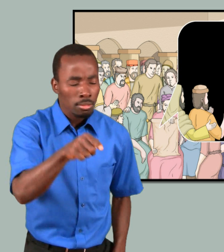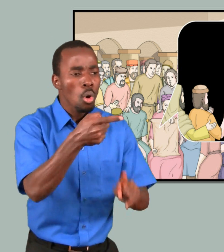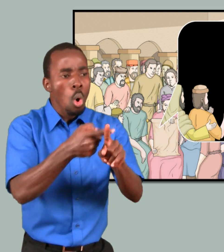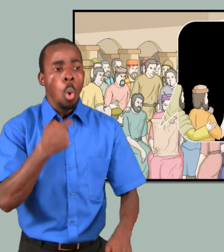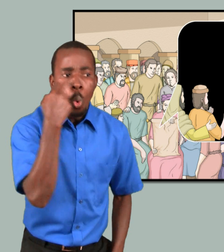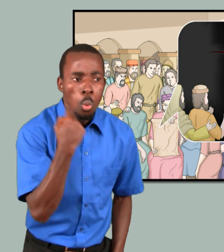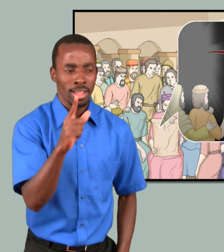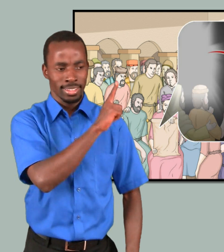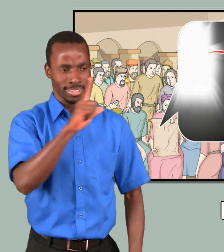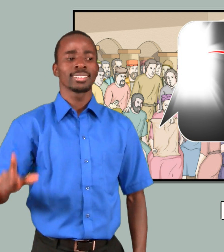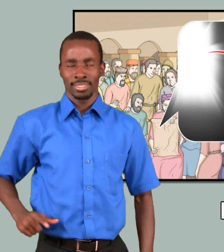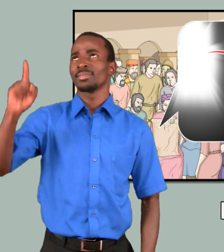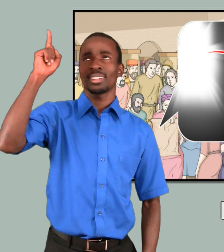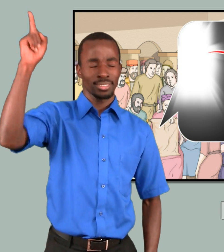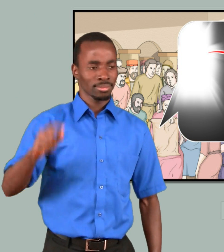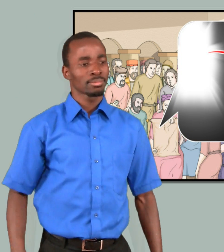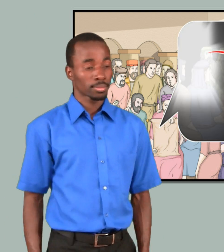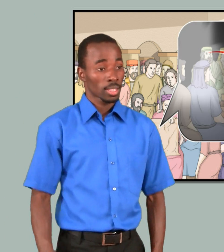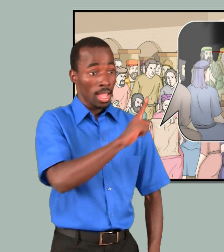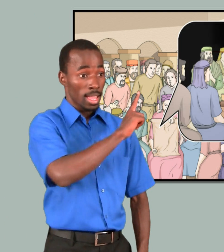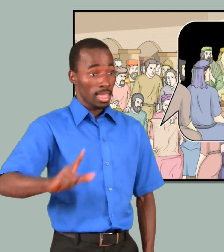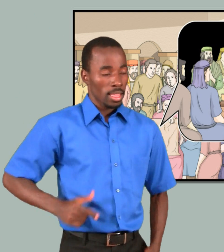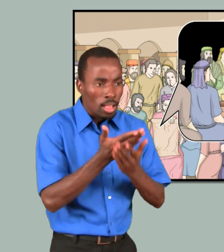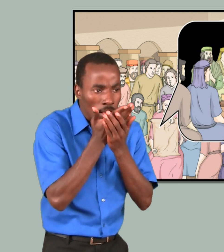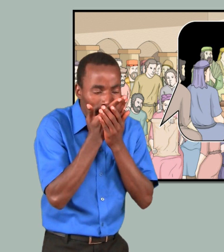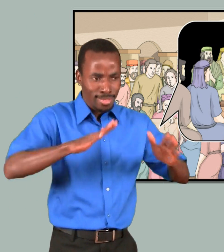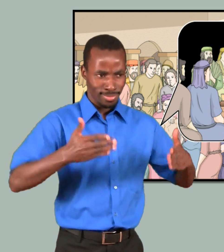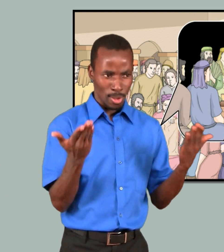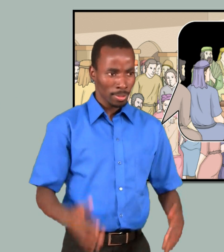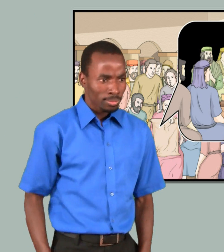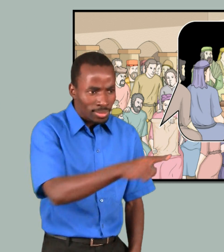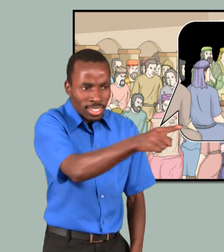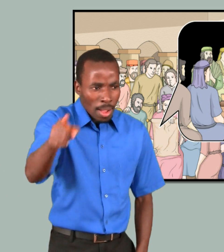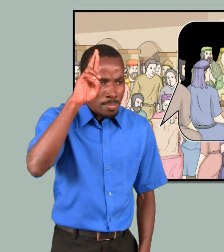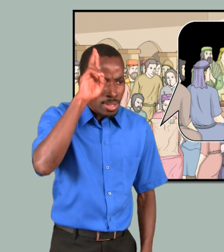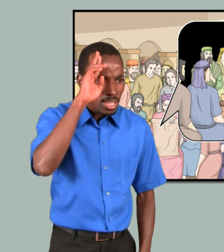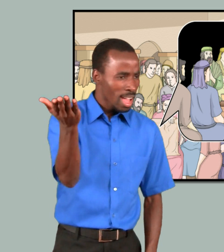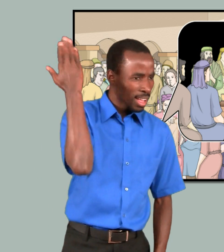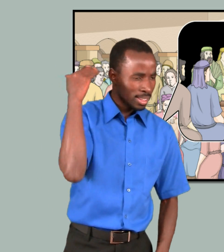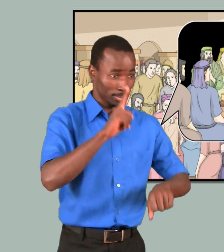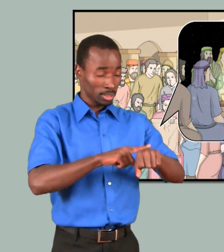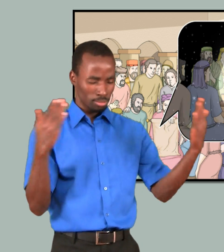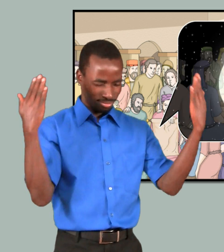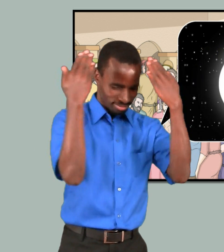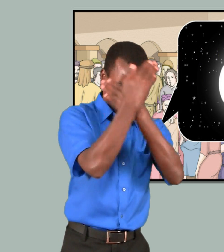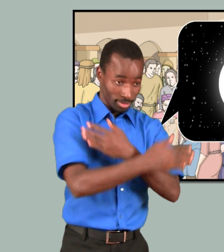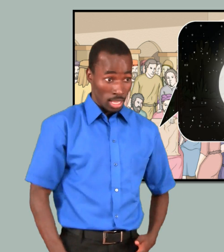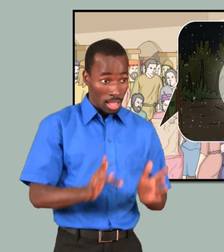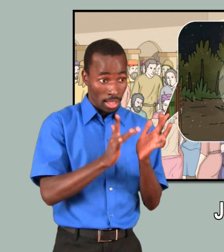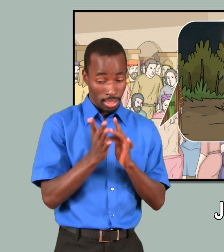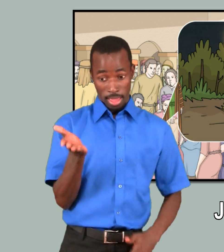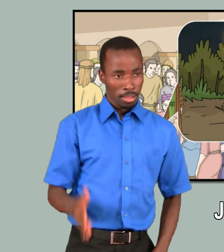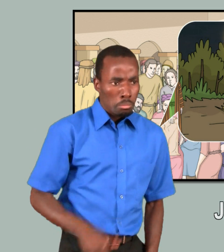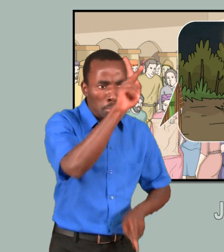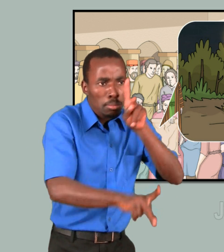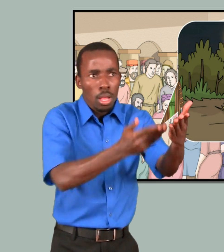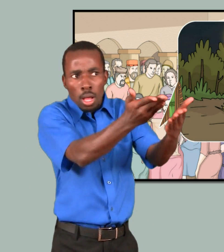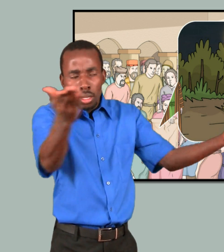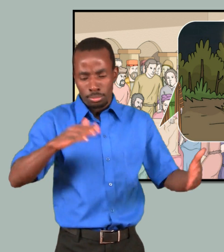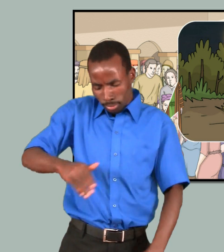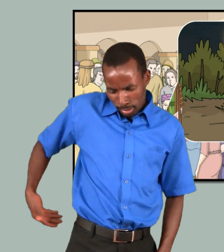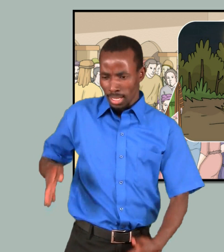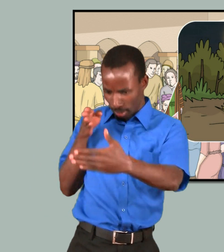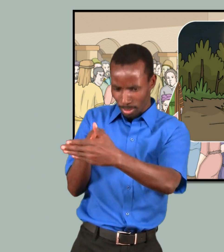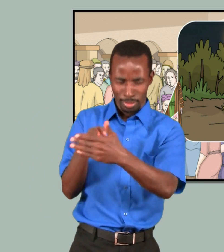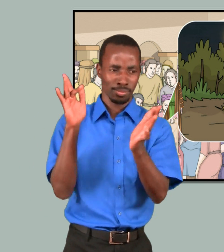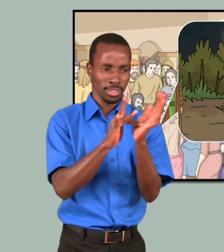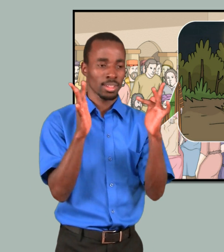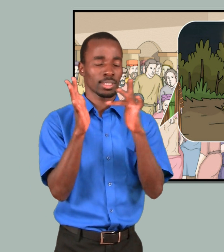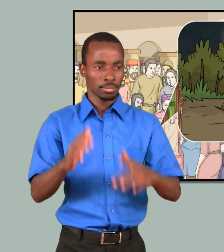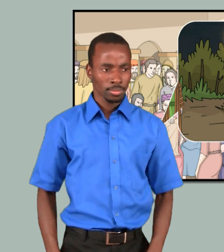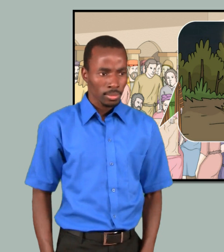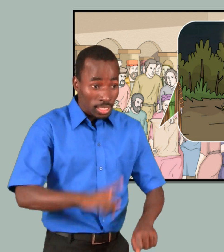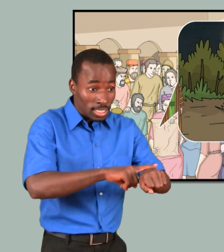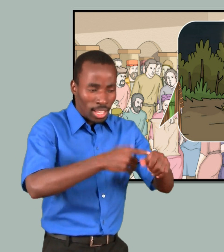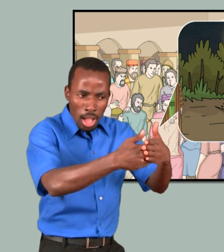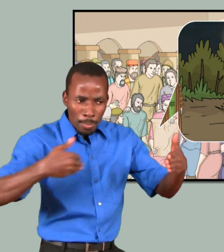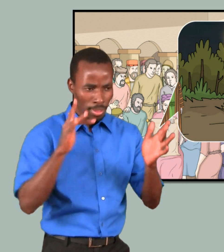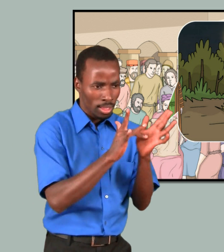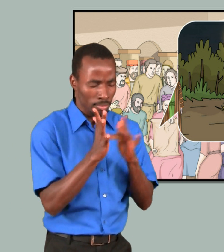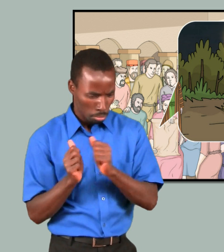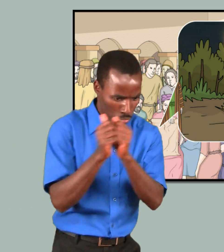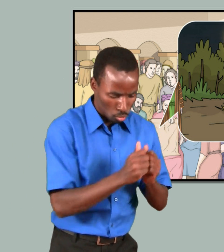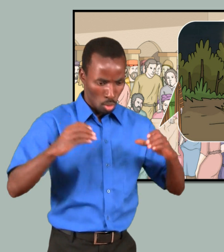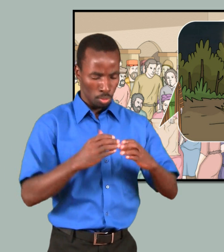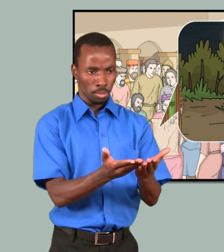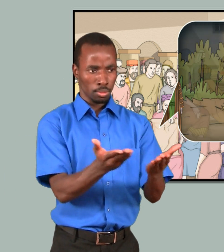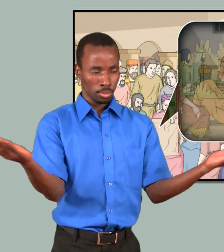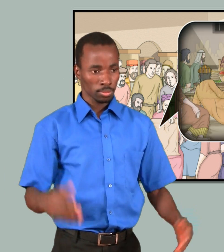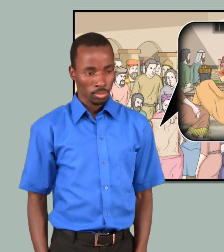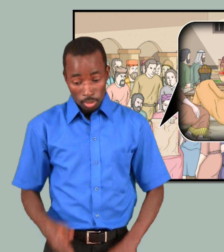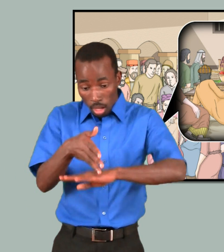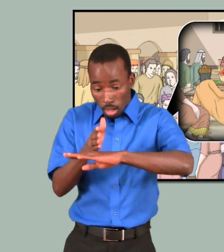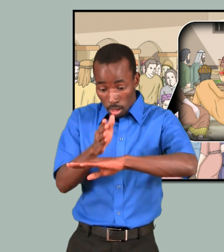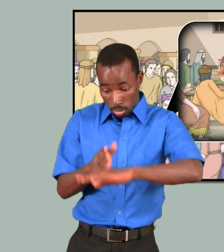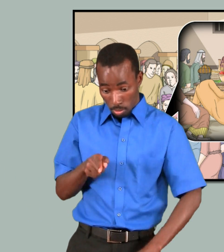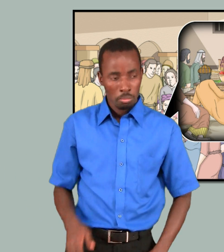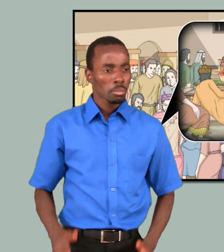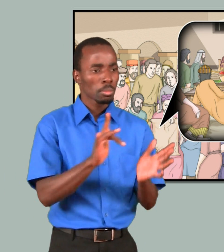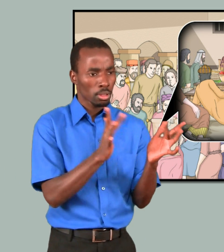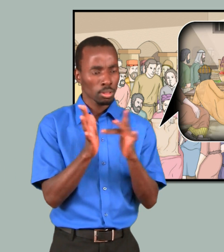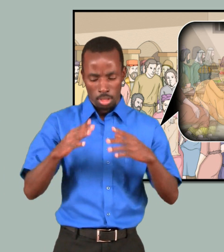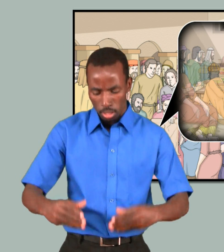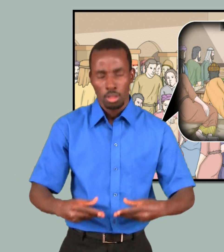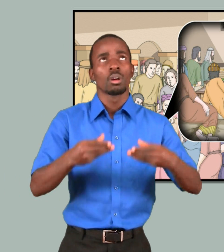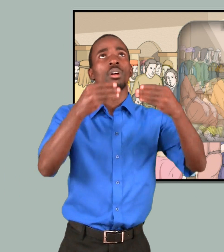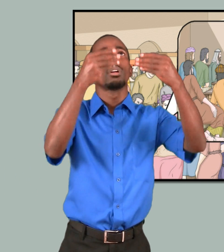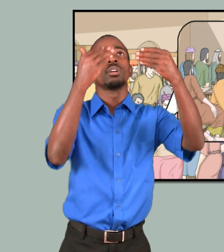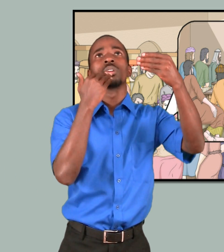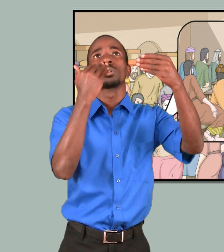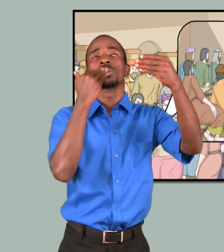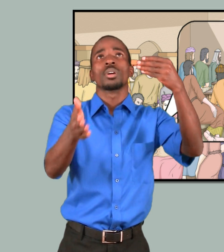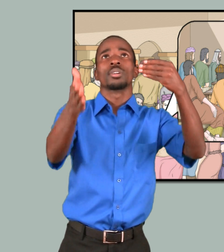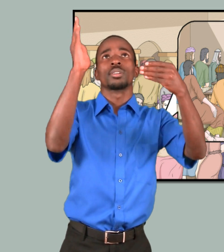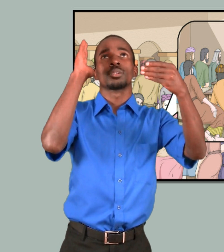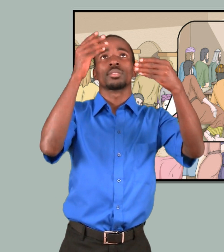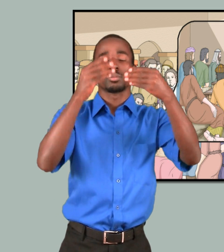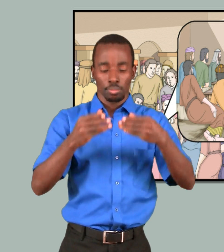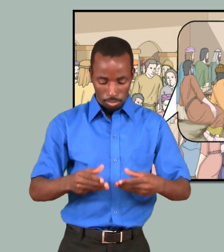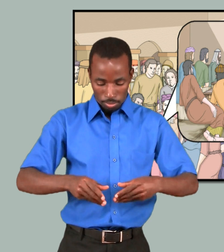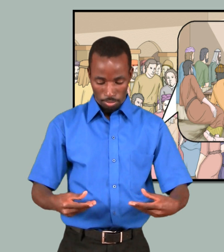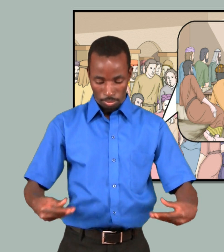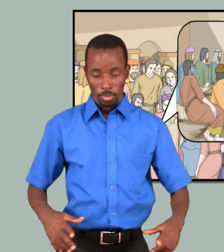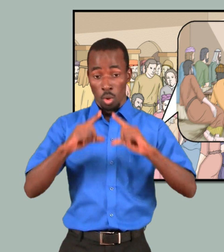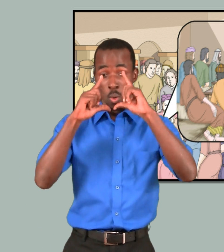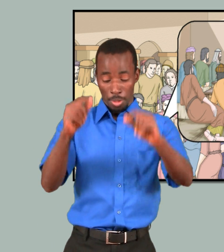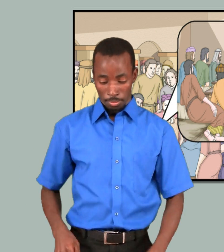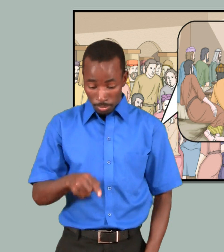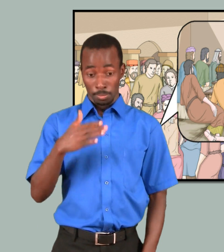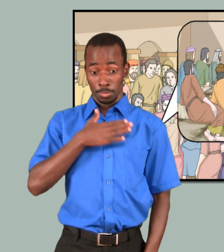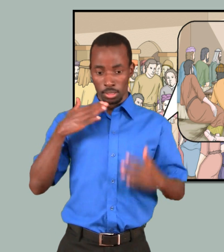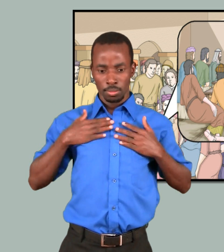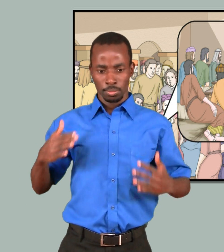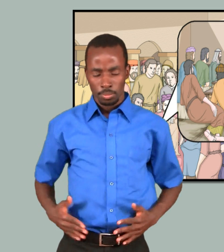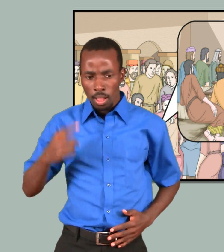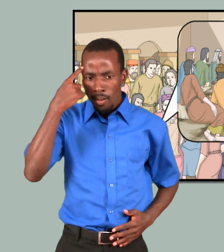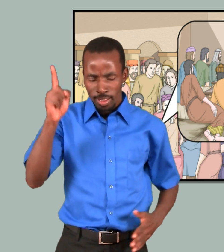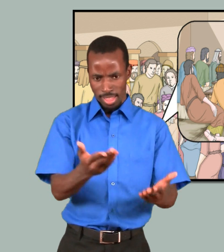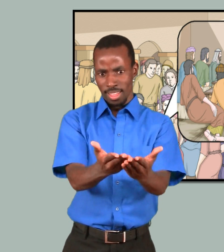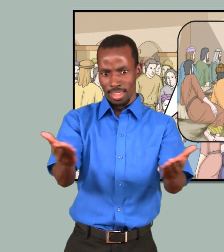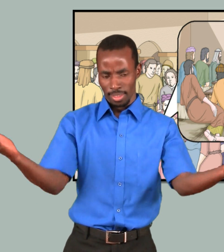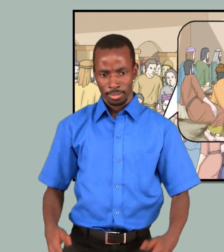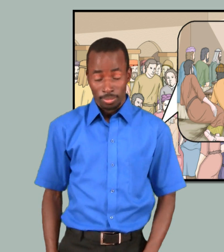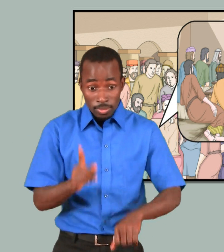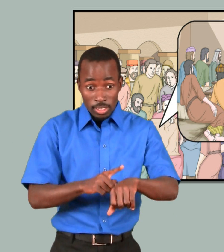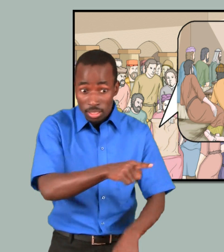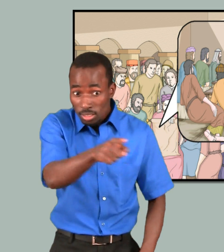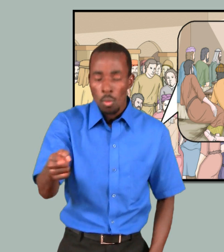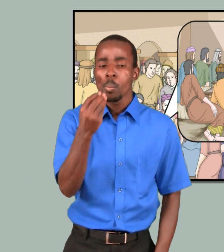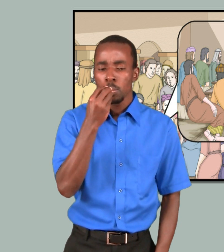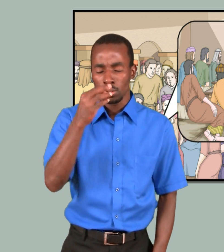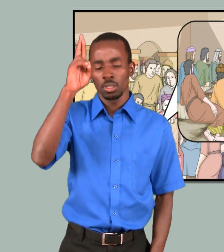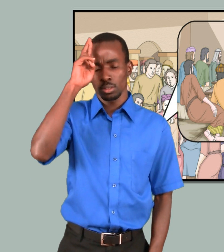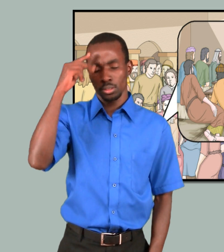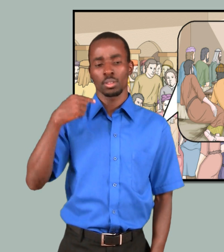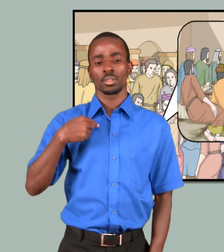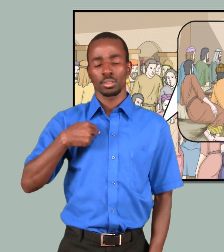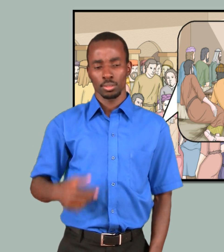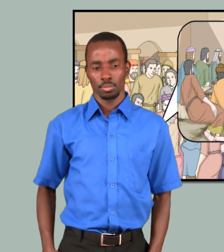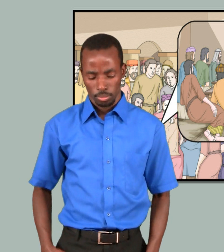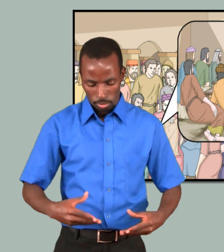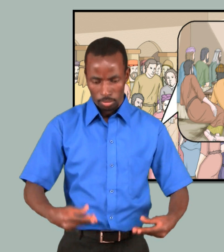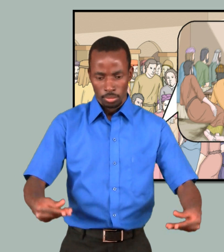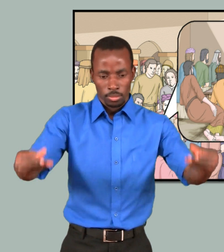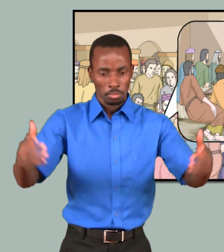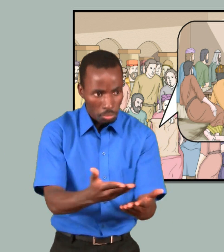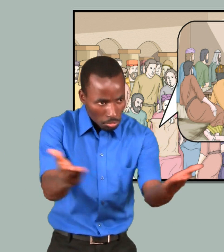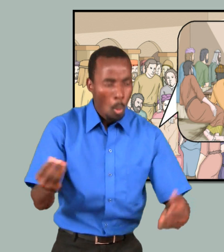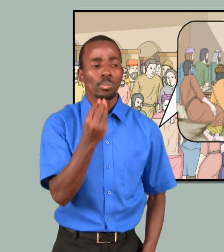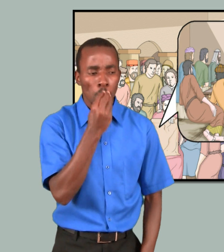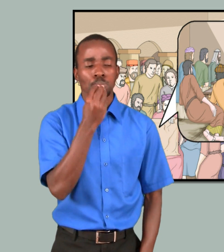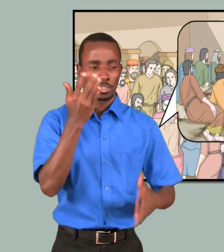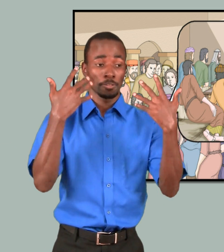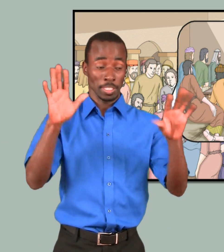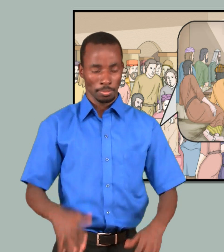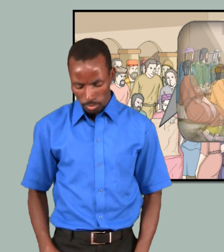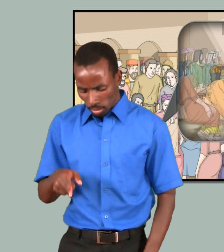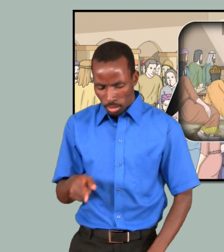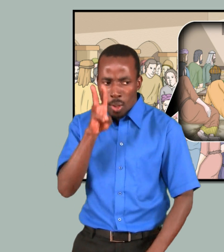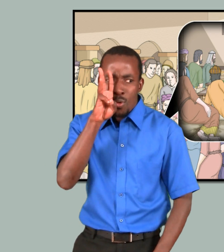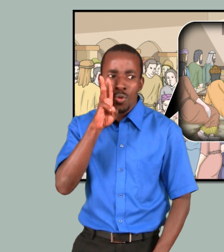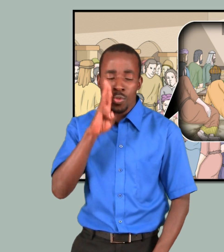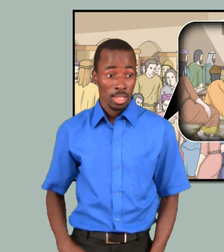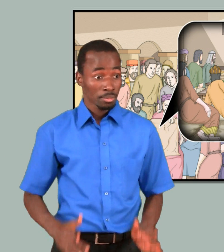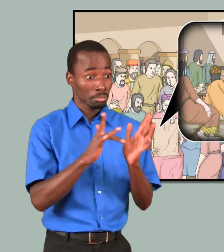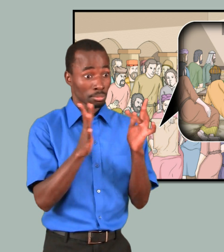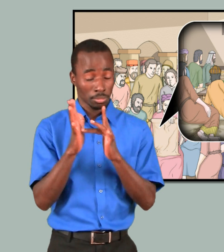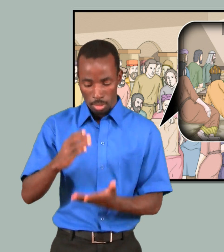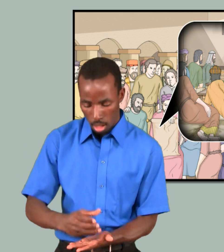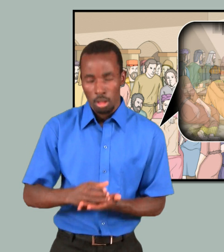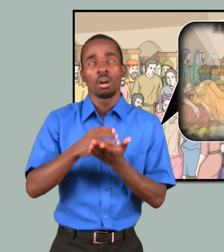For I received from the Lord what I also passed on to you: The Lord Jesus, on the night He was betrayed, took bread, and when He had given thanks, He broke it and said, “This is My body, which is for you;